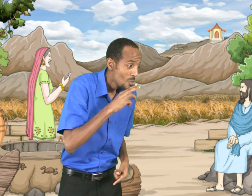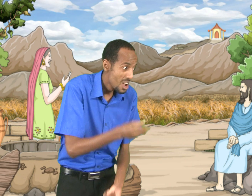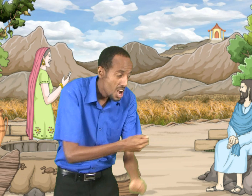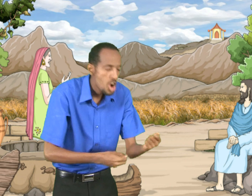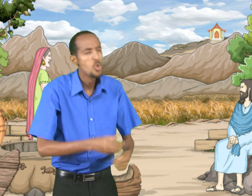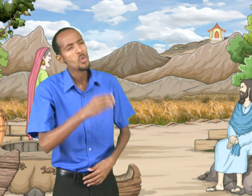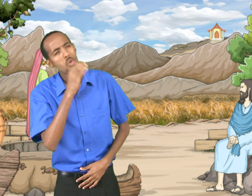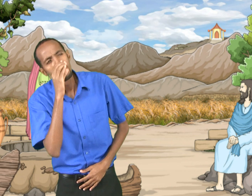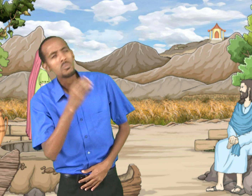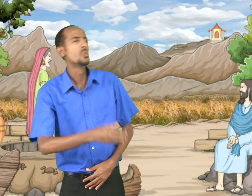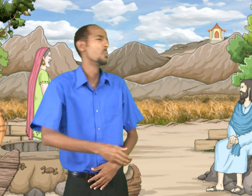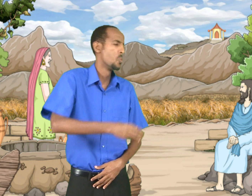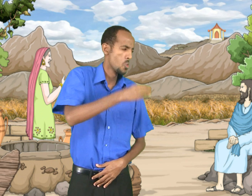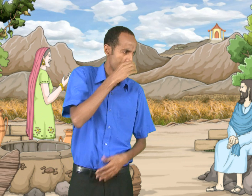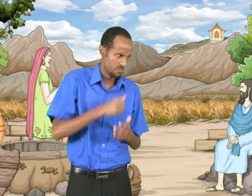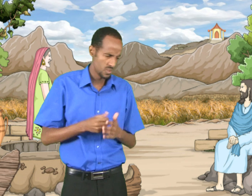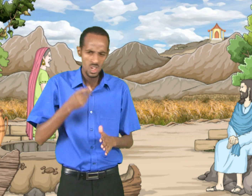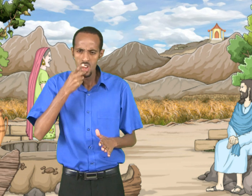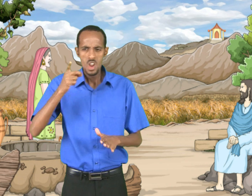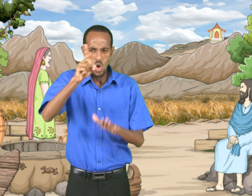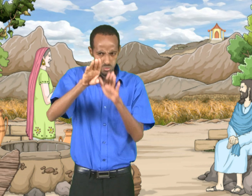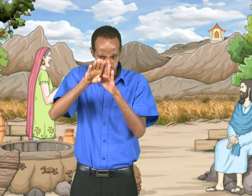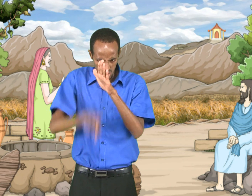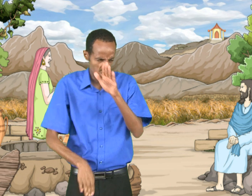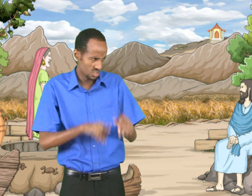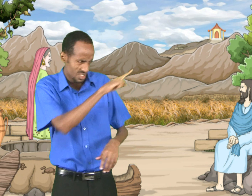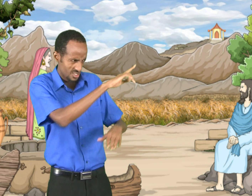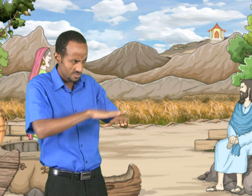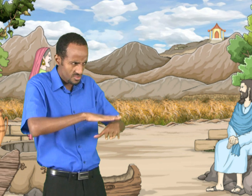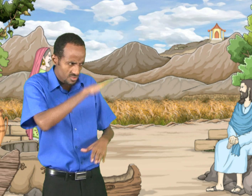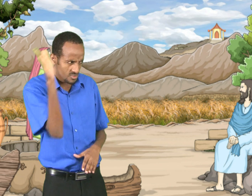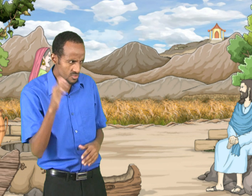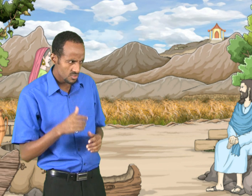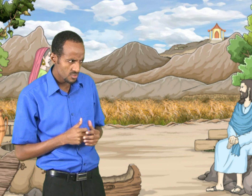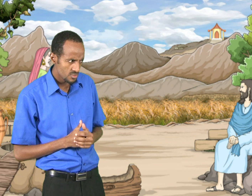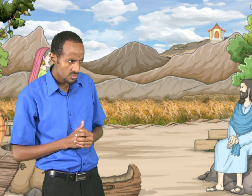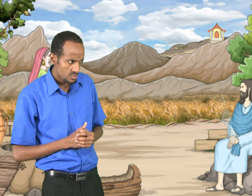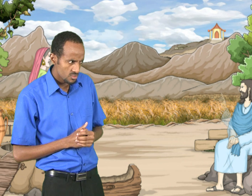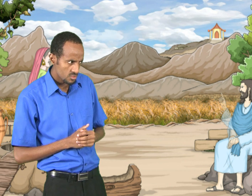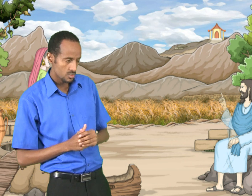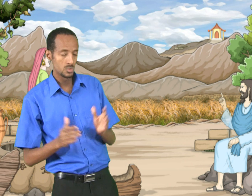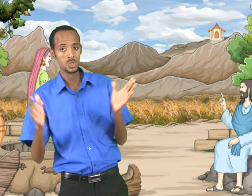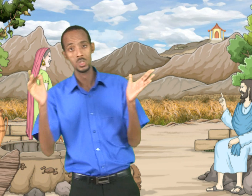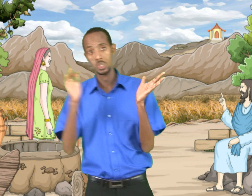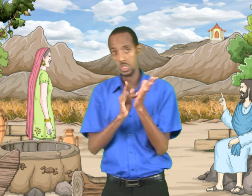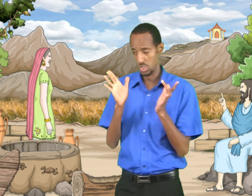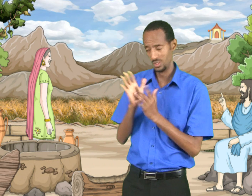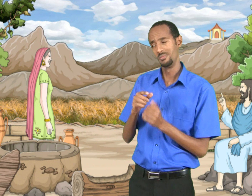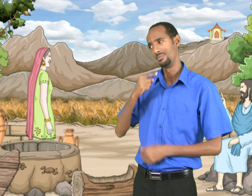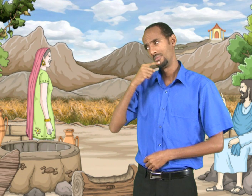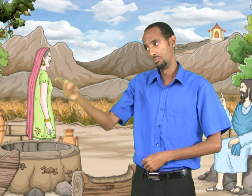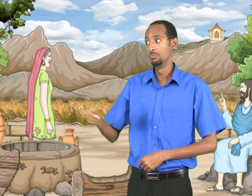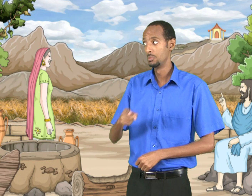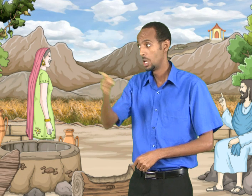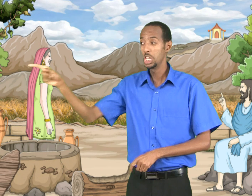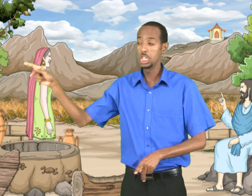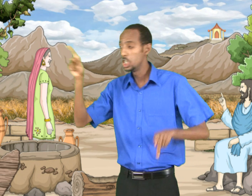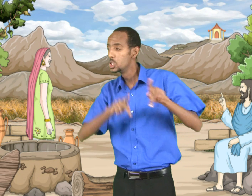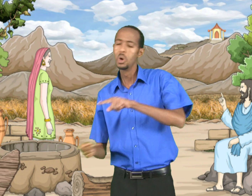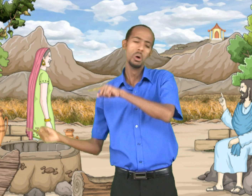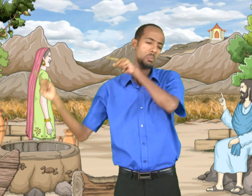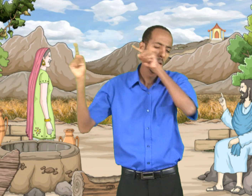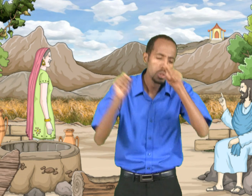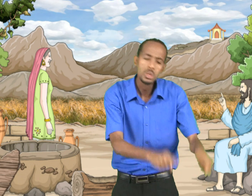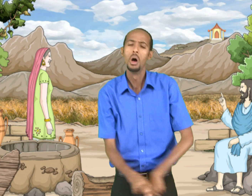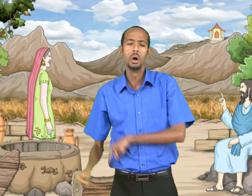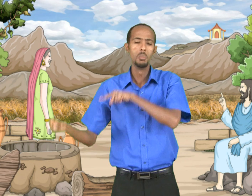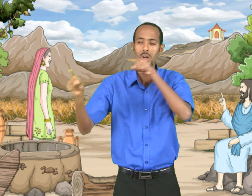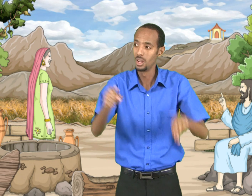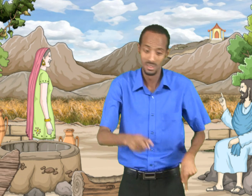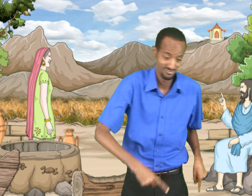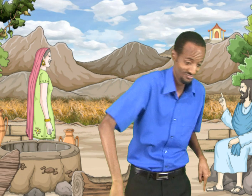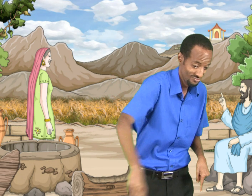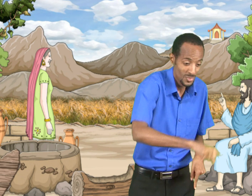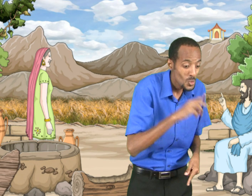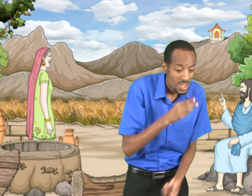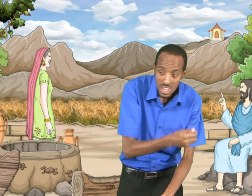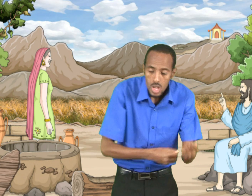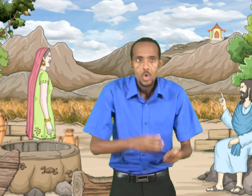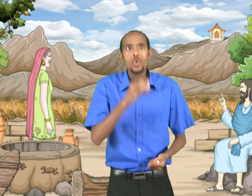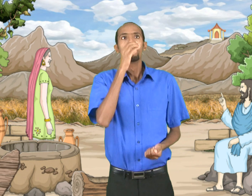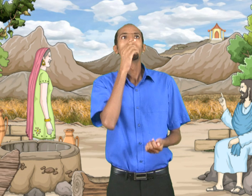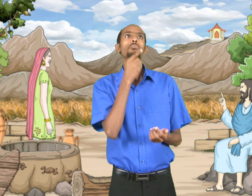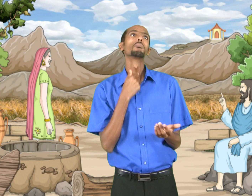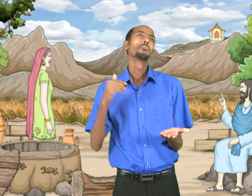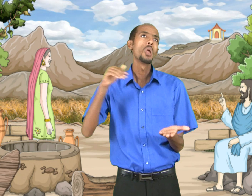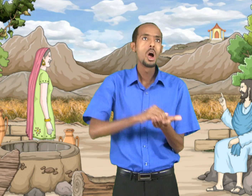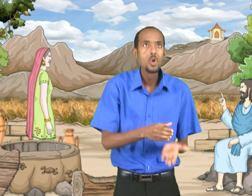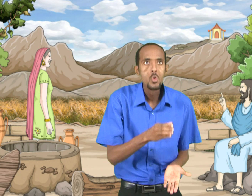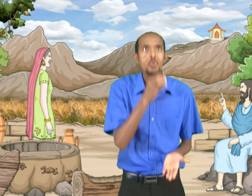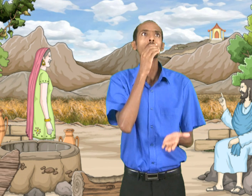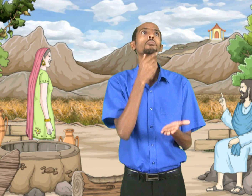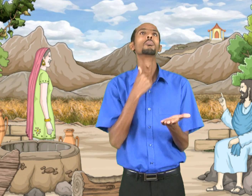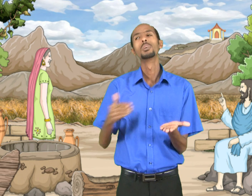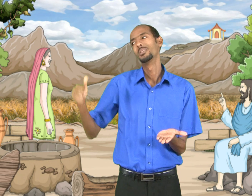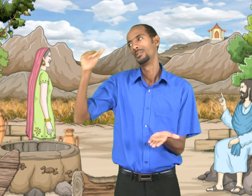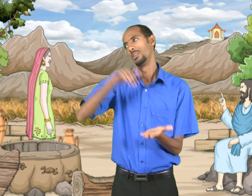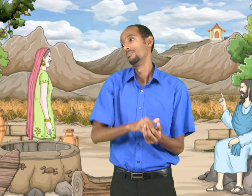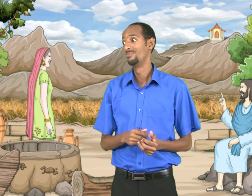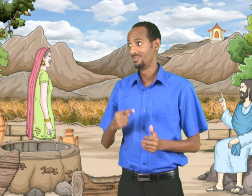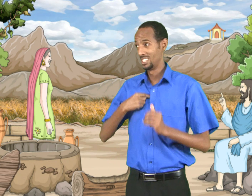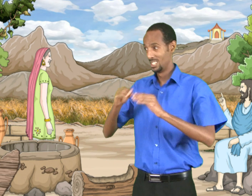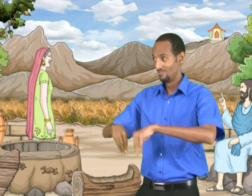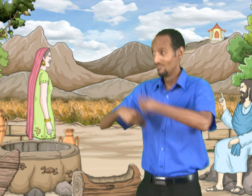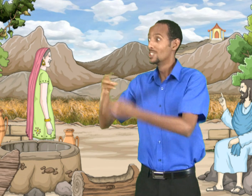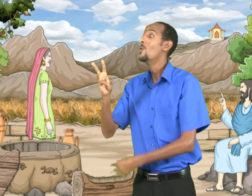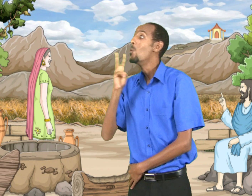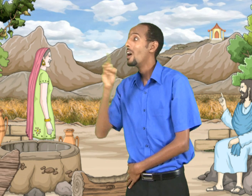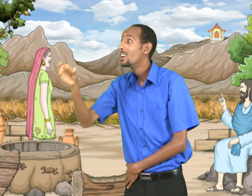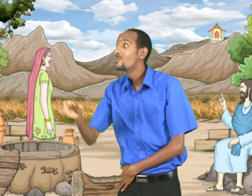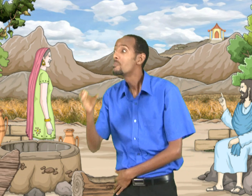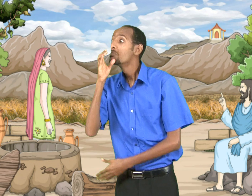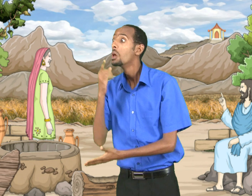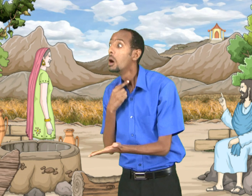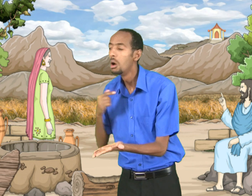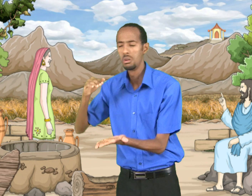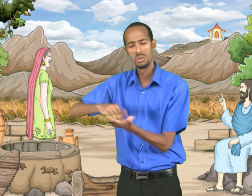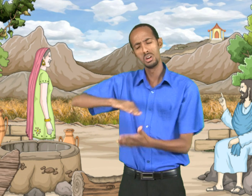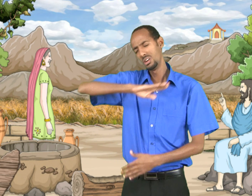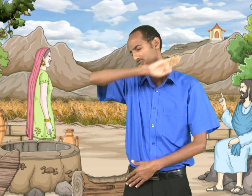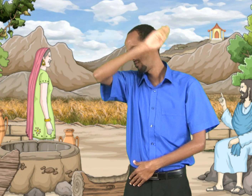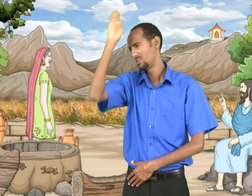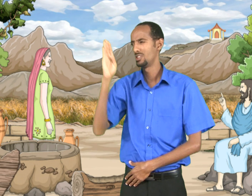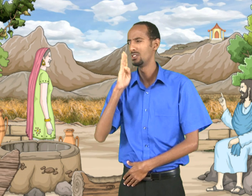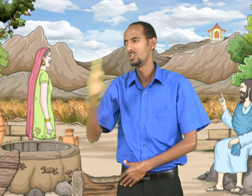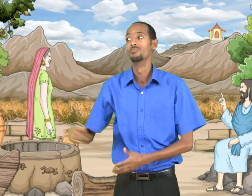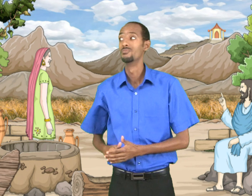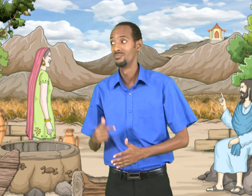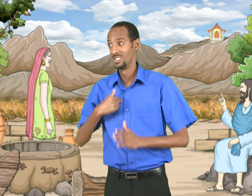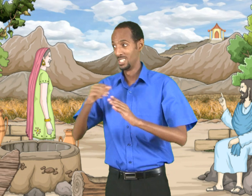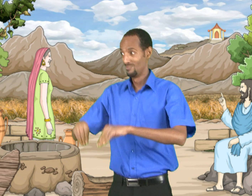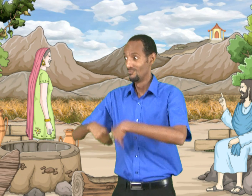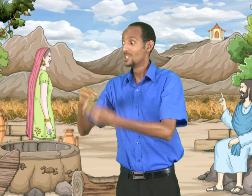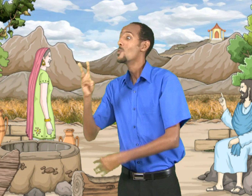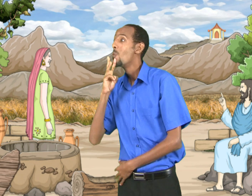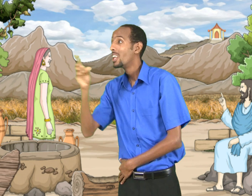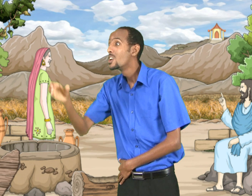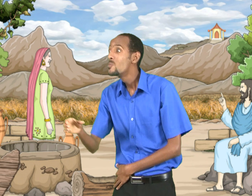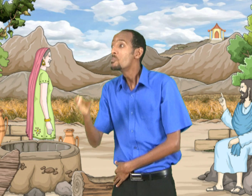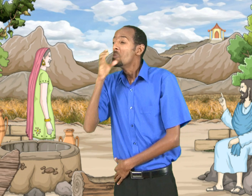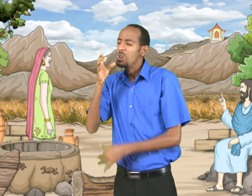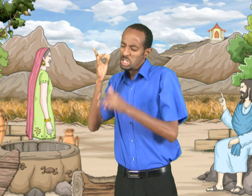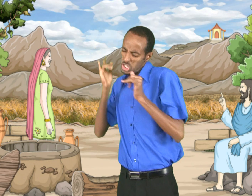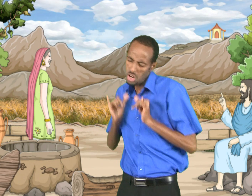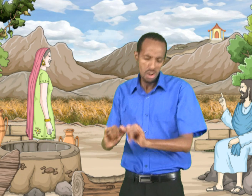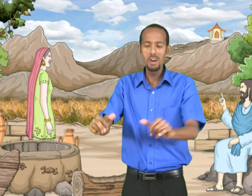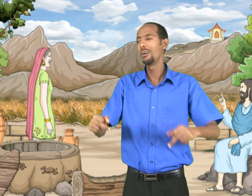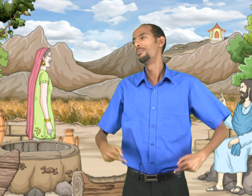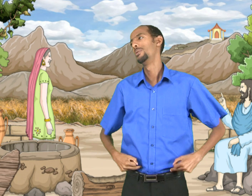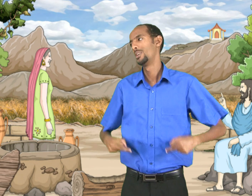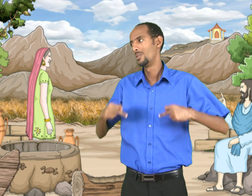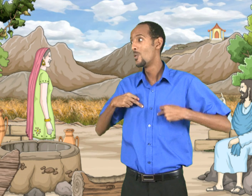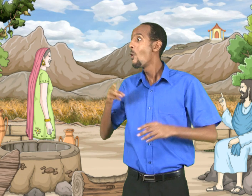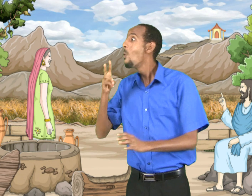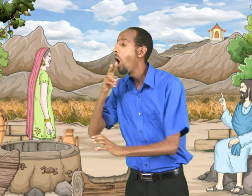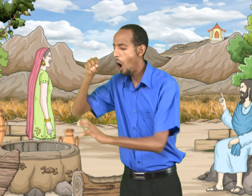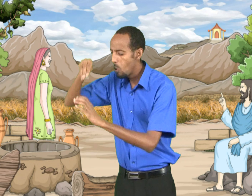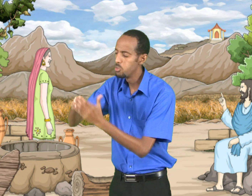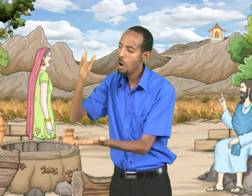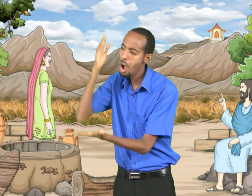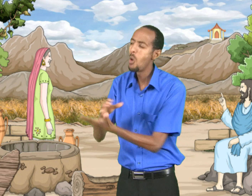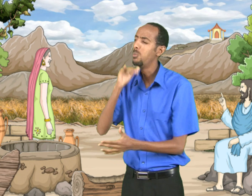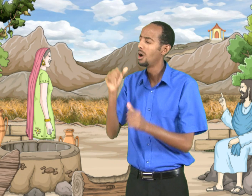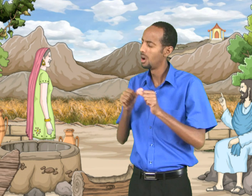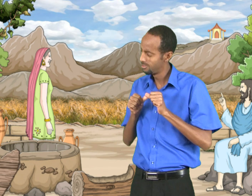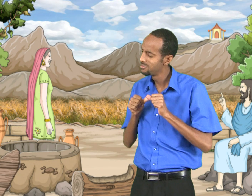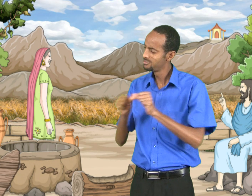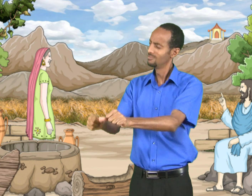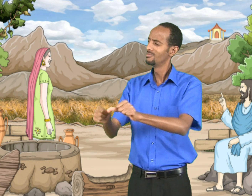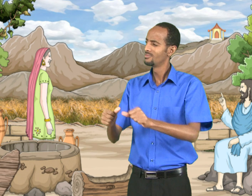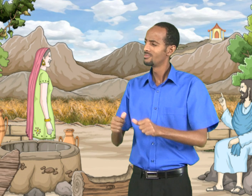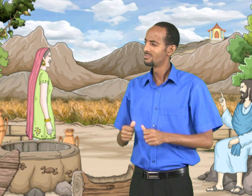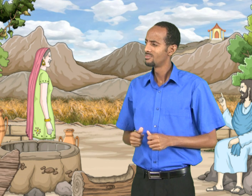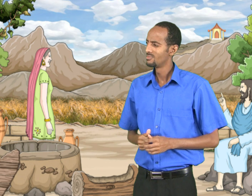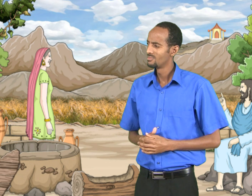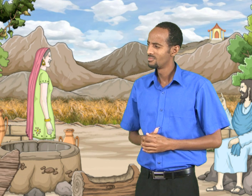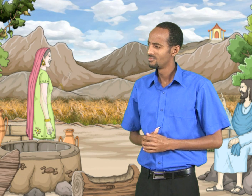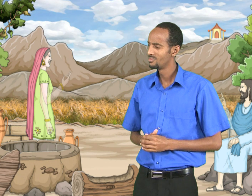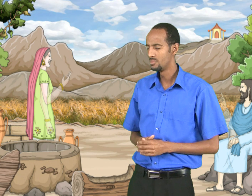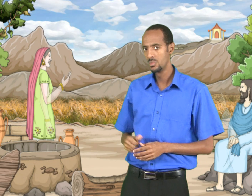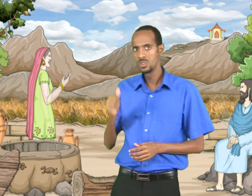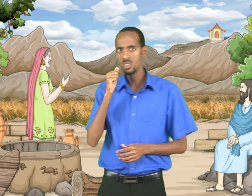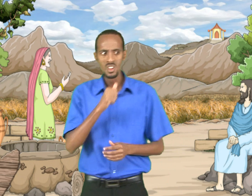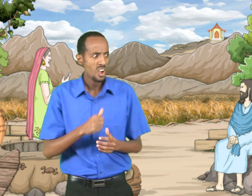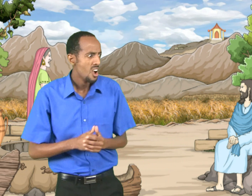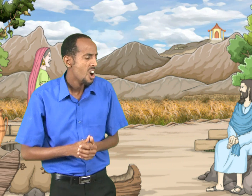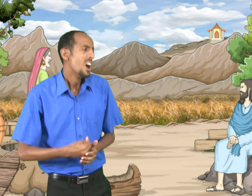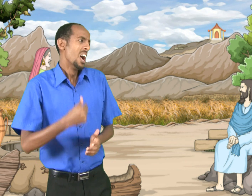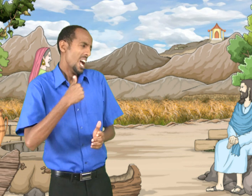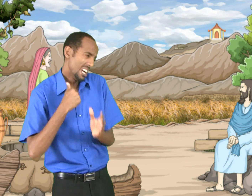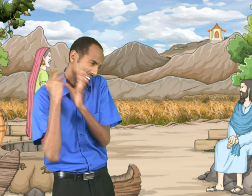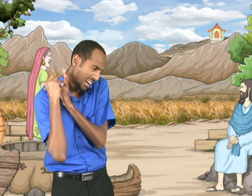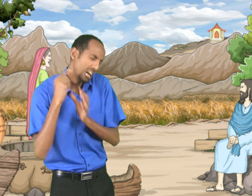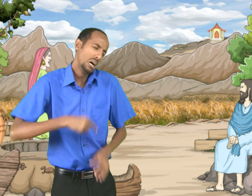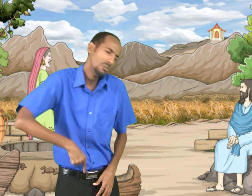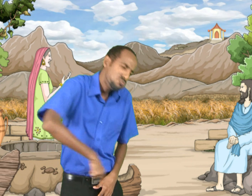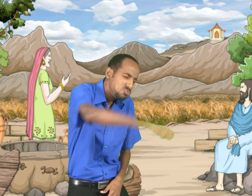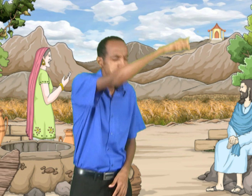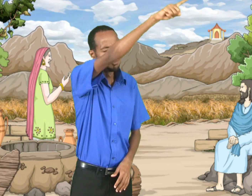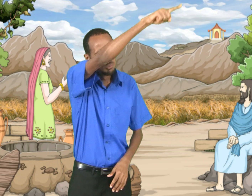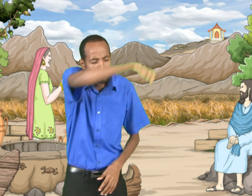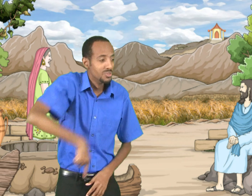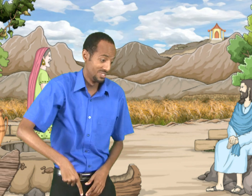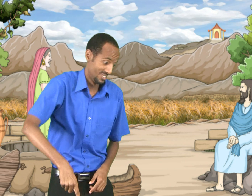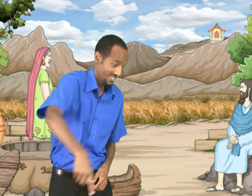Jesus said to her, “Everyone who drinks this water will be thirsty again. But whoever drinks the water I give him will never thirst. Indeed, the water I give him will become in him a fount of water springing up to eternal life.”